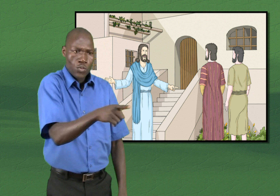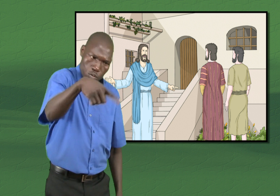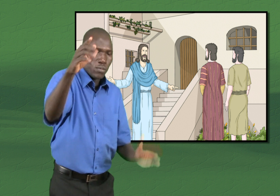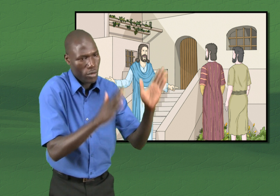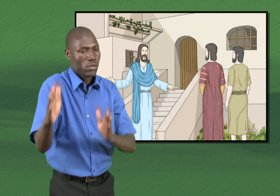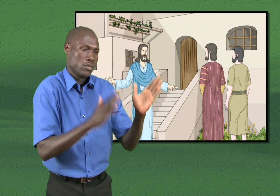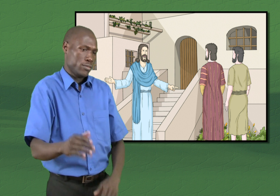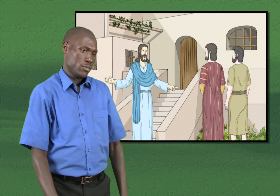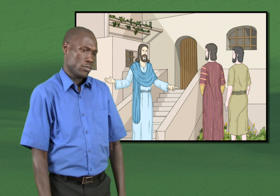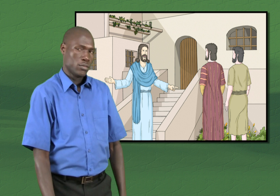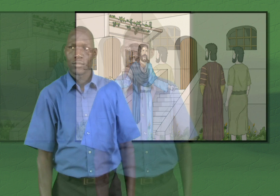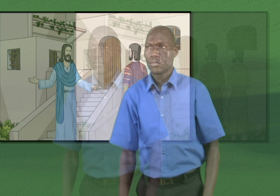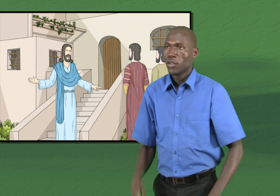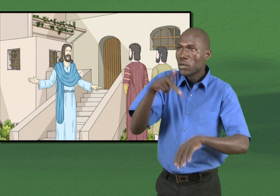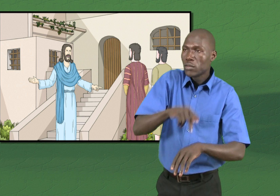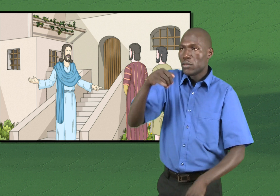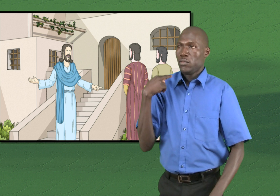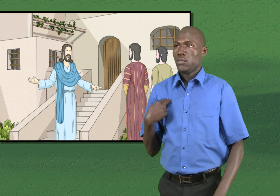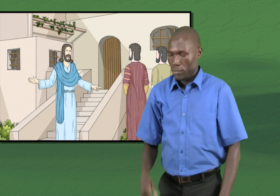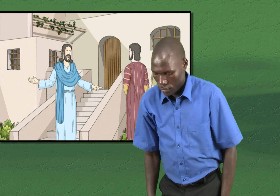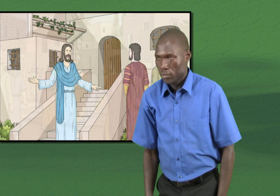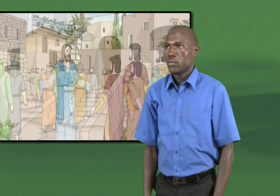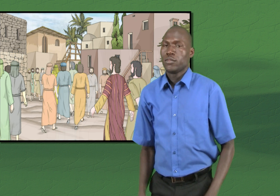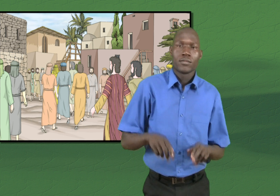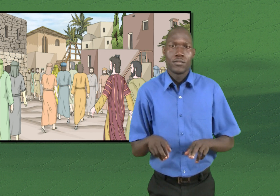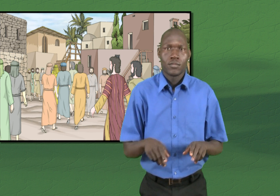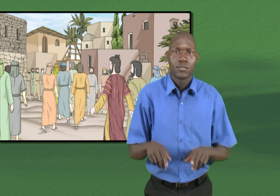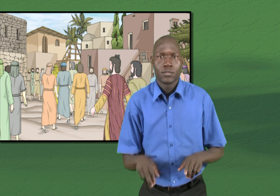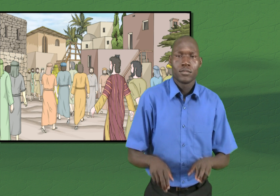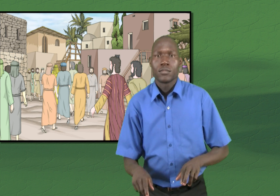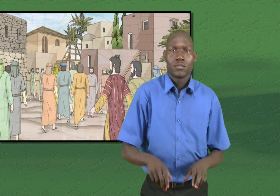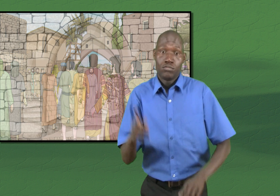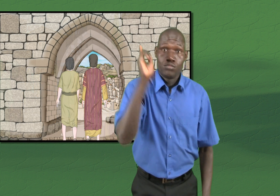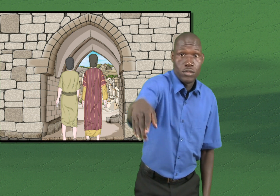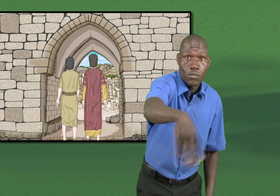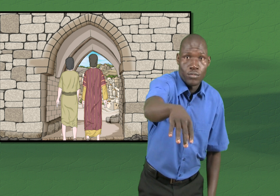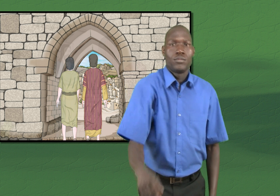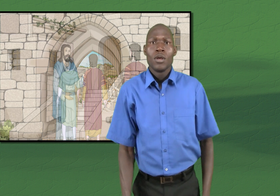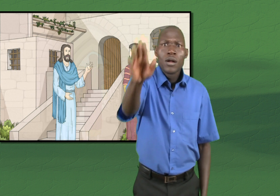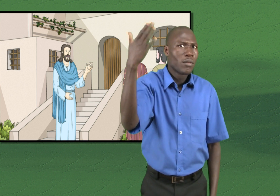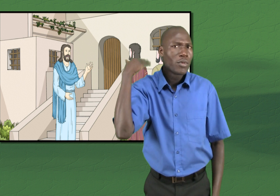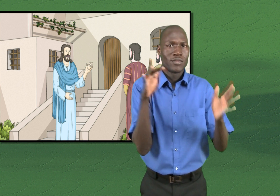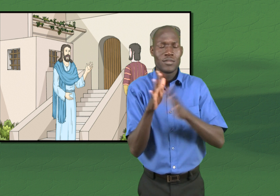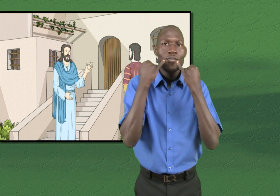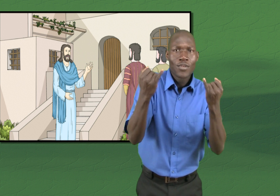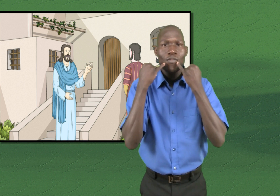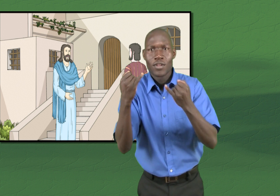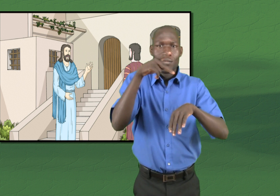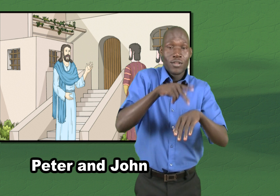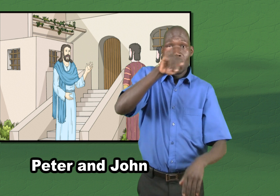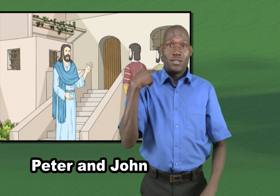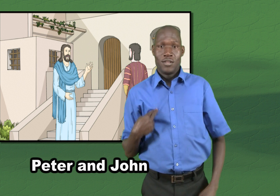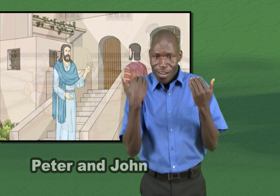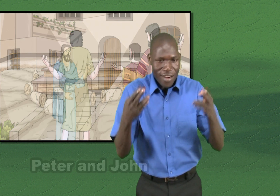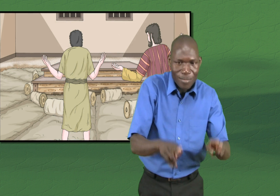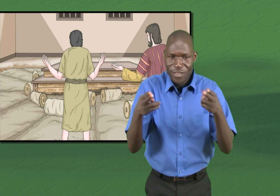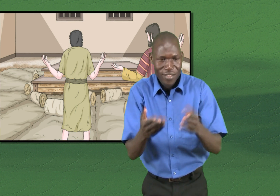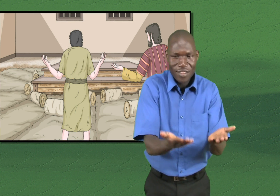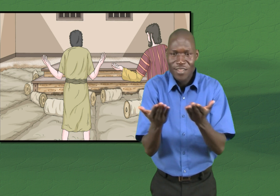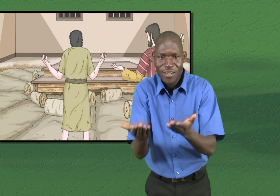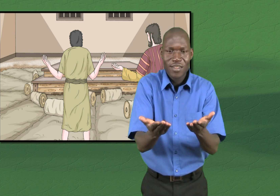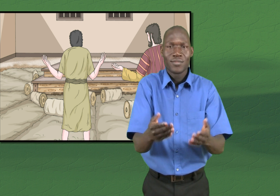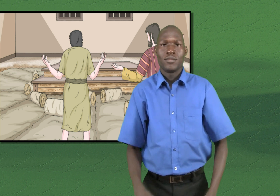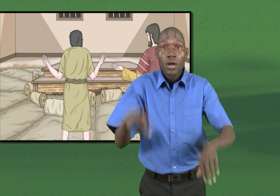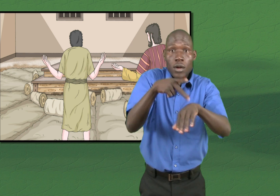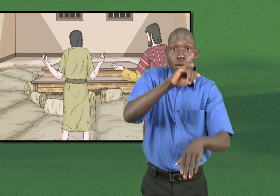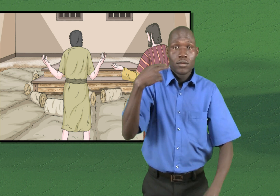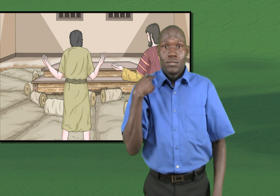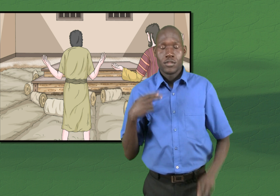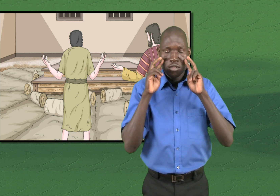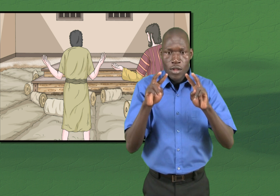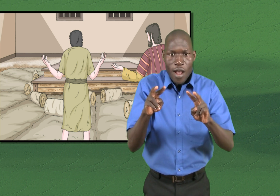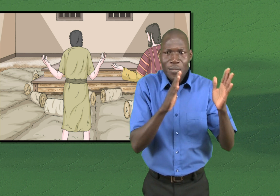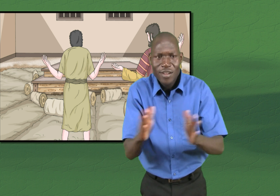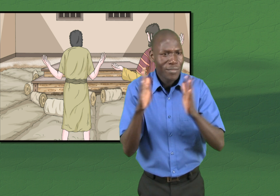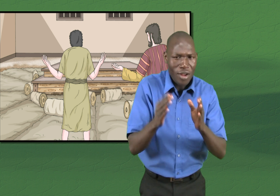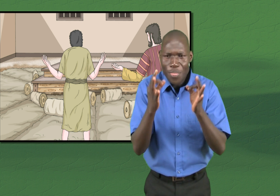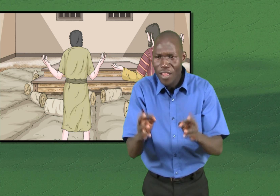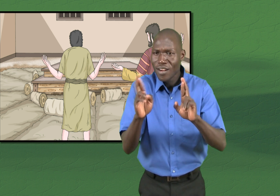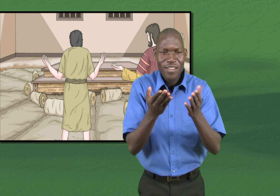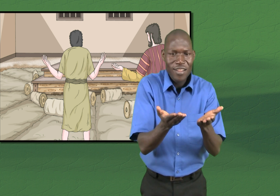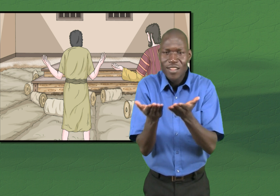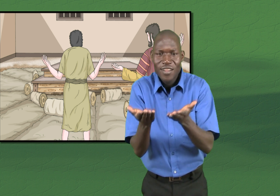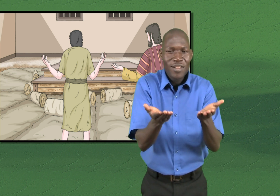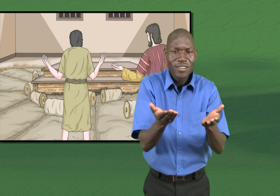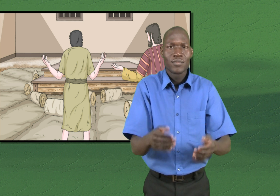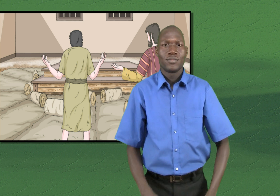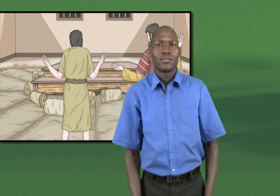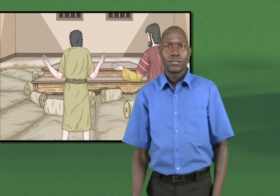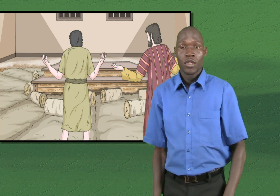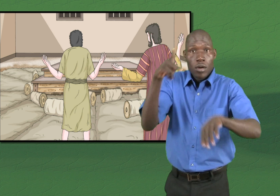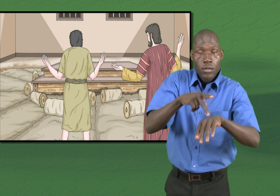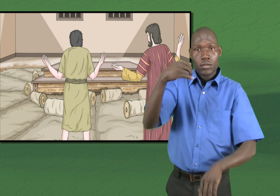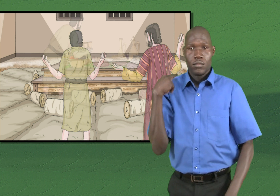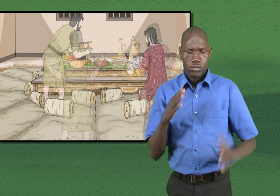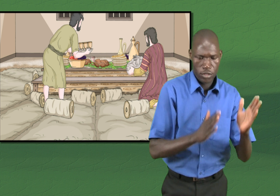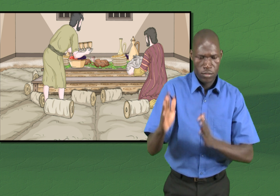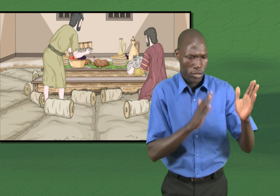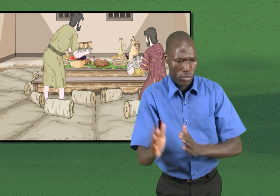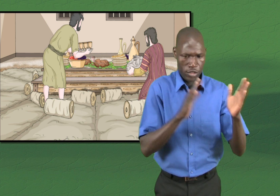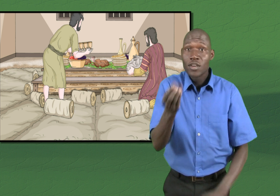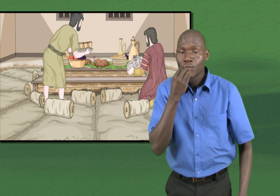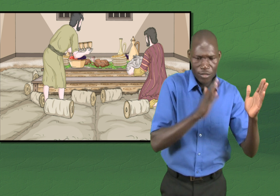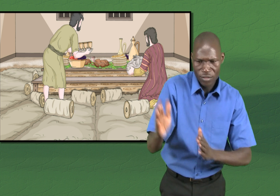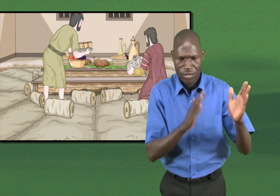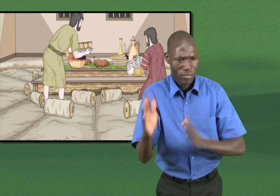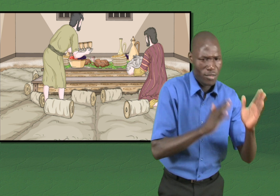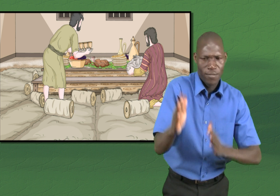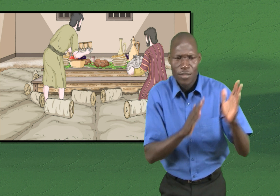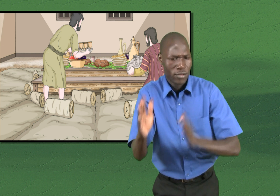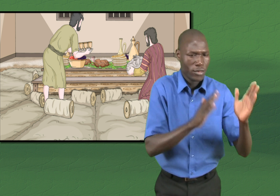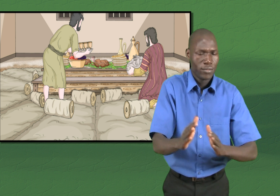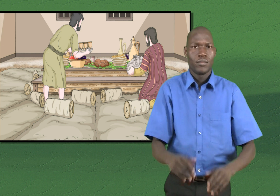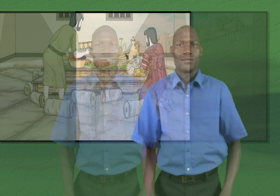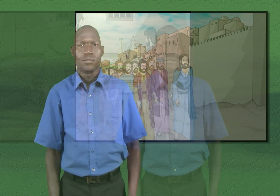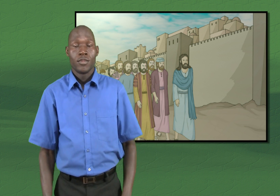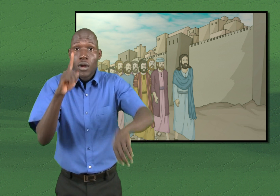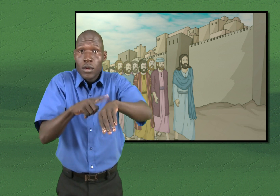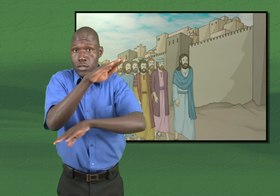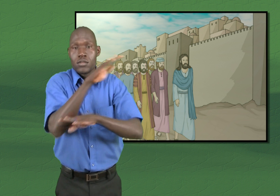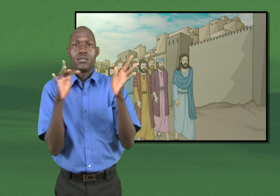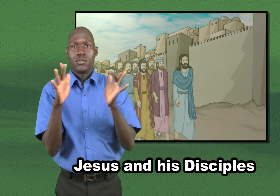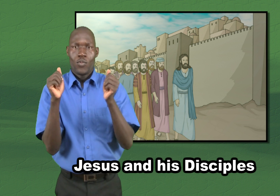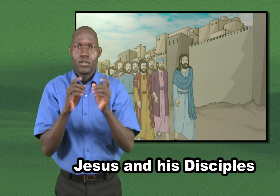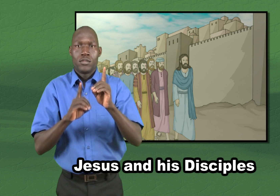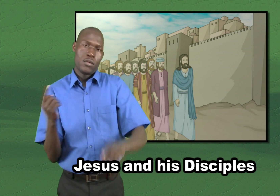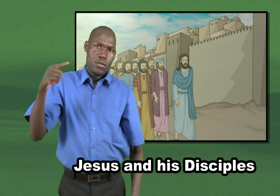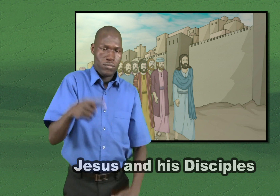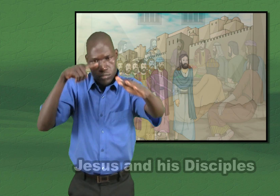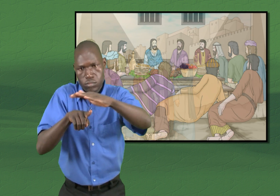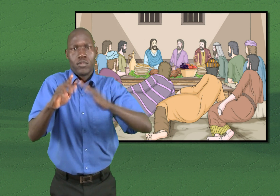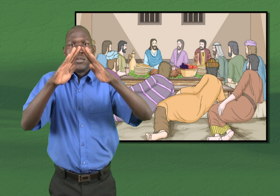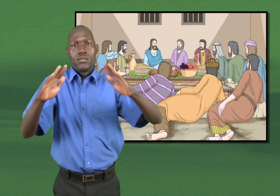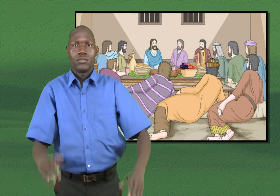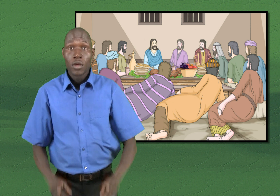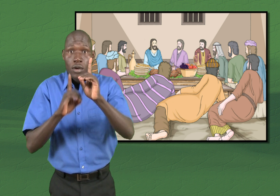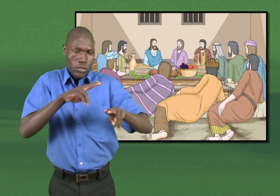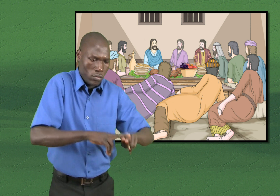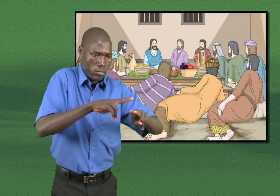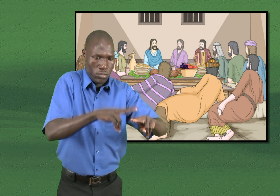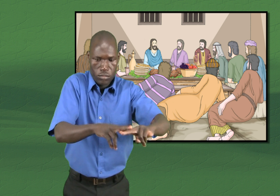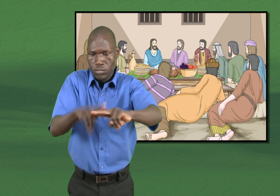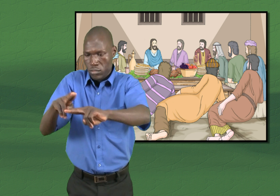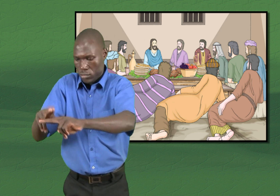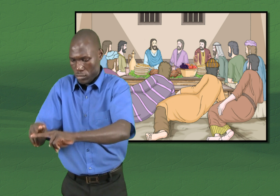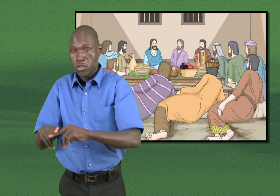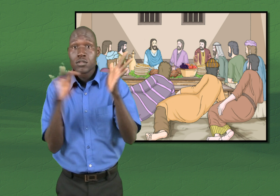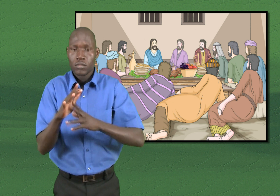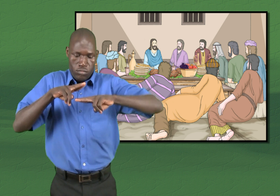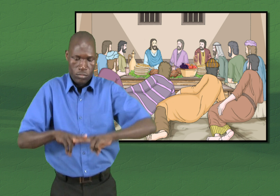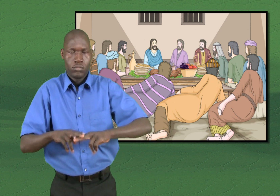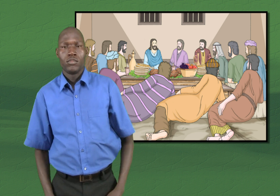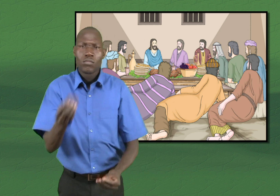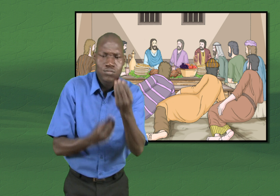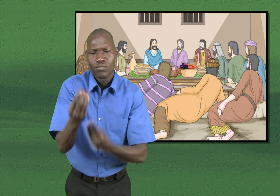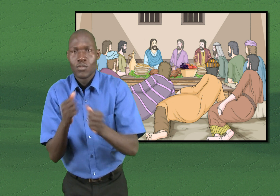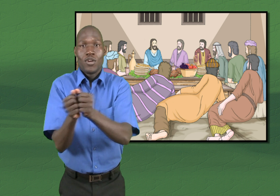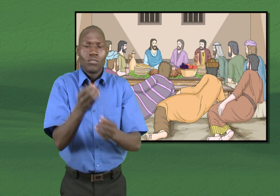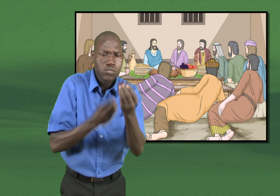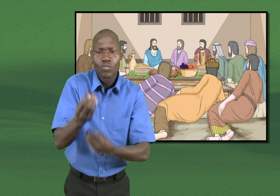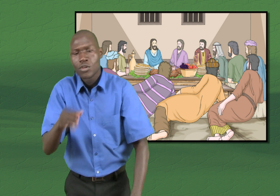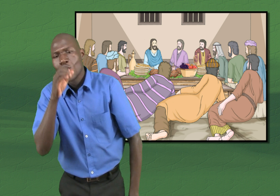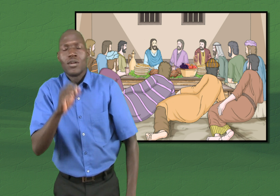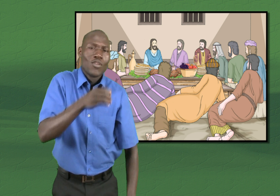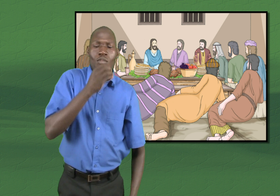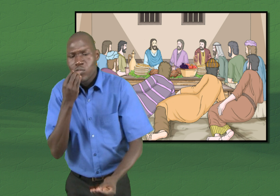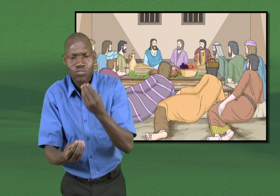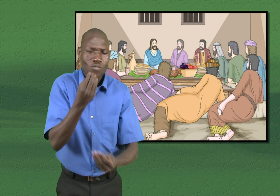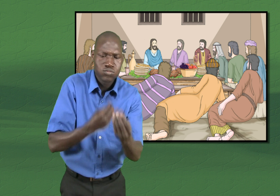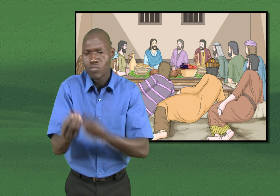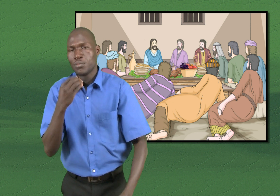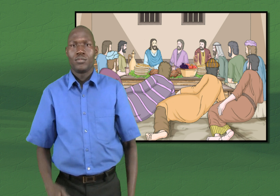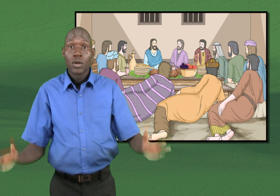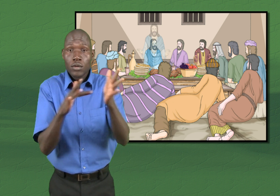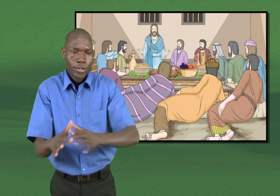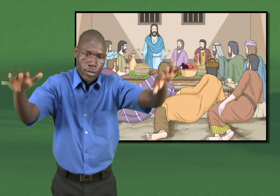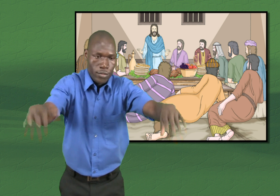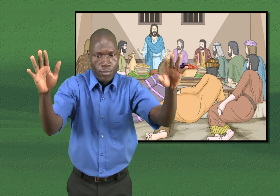Jesus answered, “The one who has dipped his hand into the bowl with Me will betray Me.